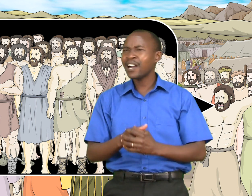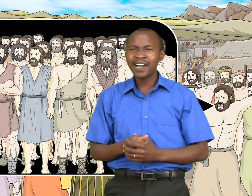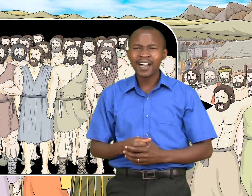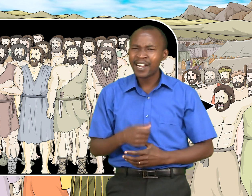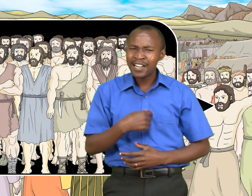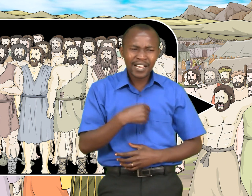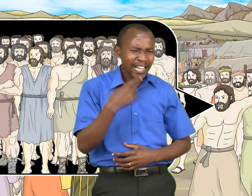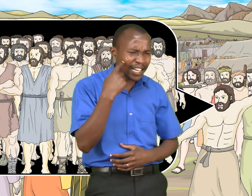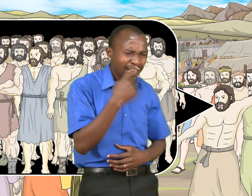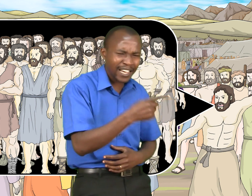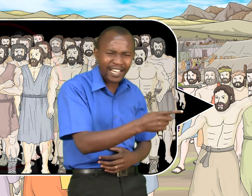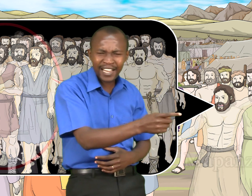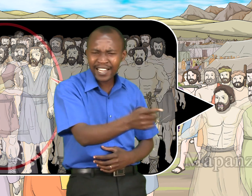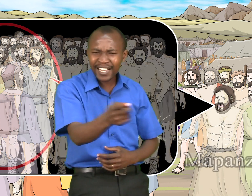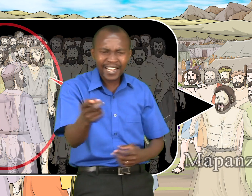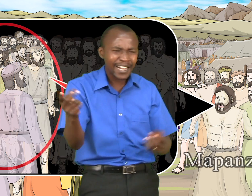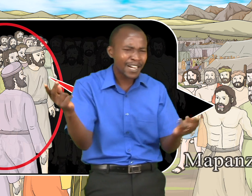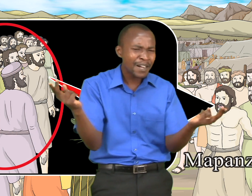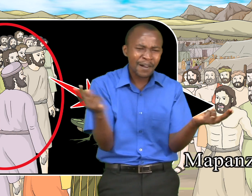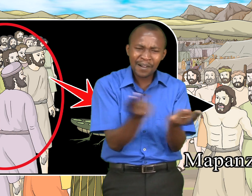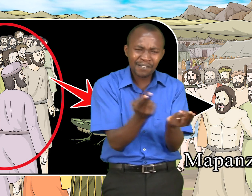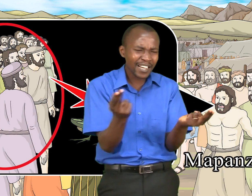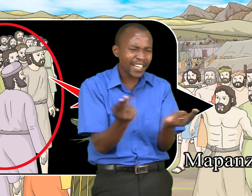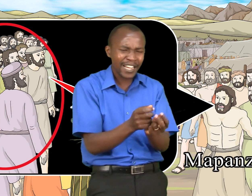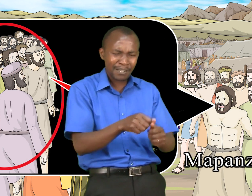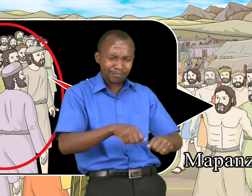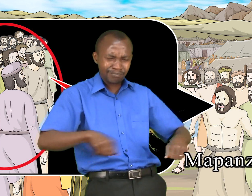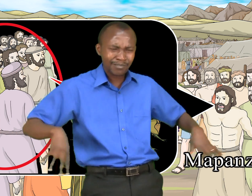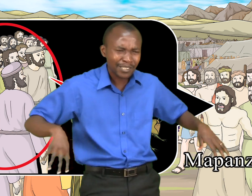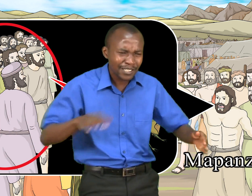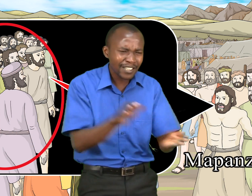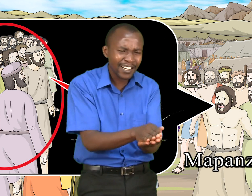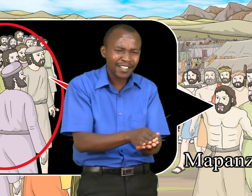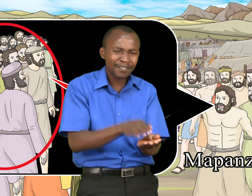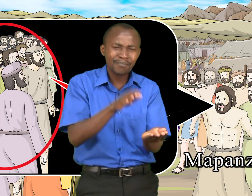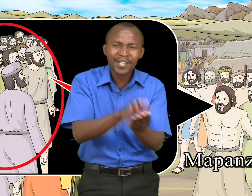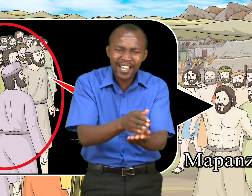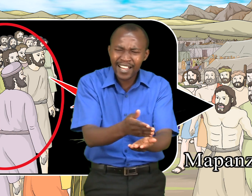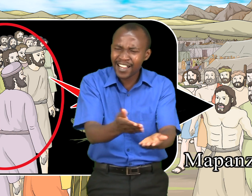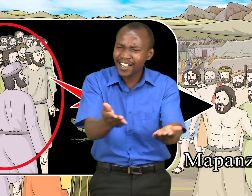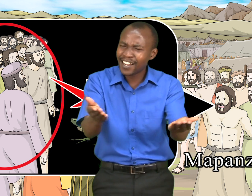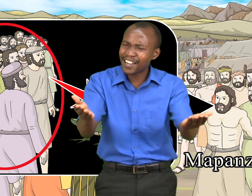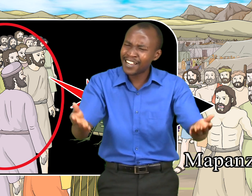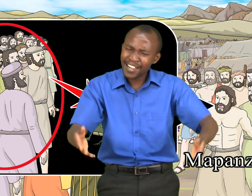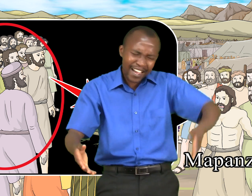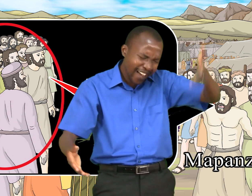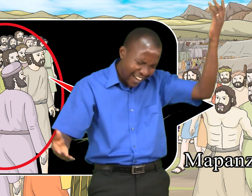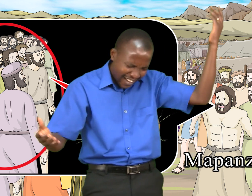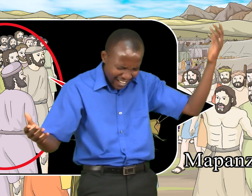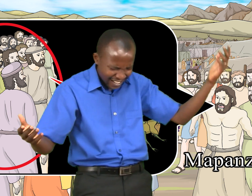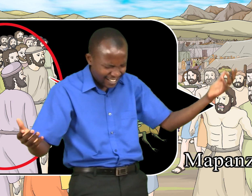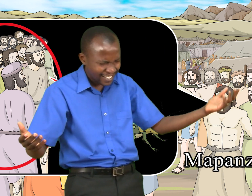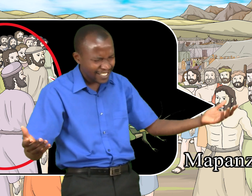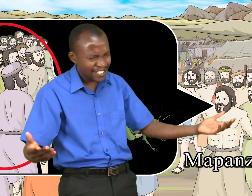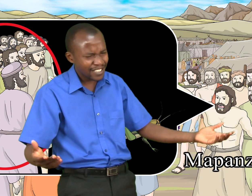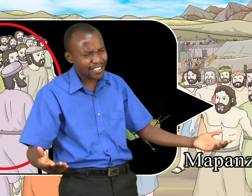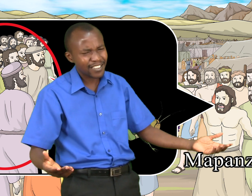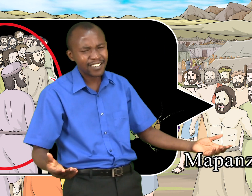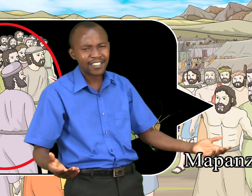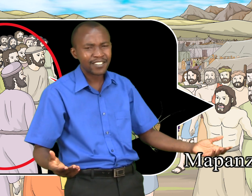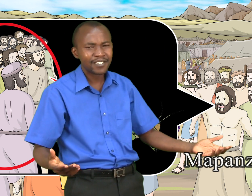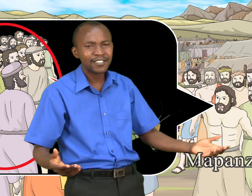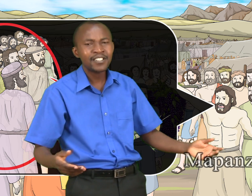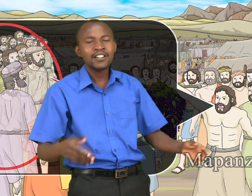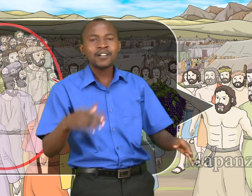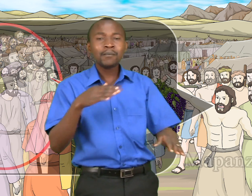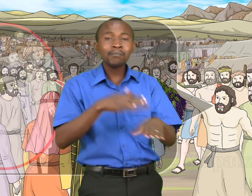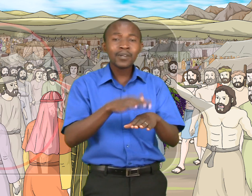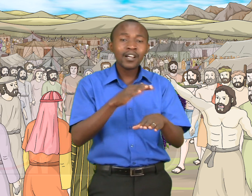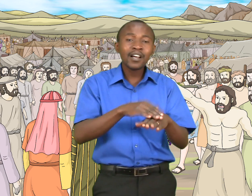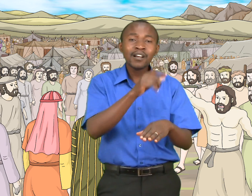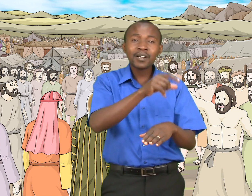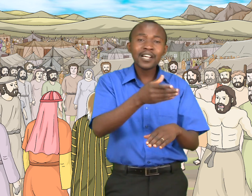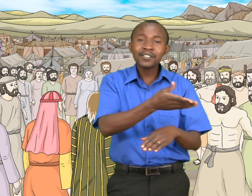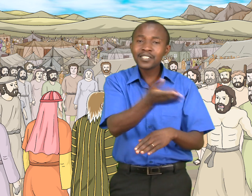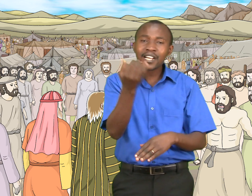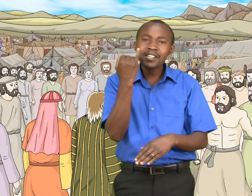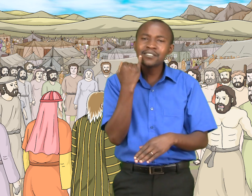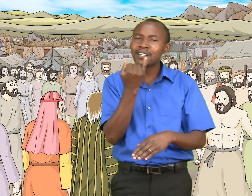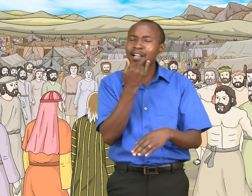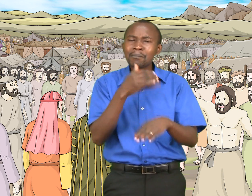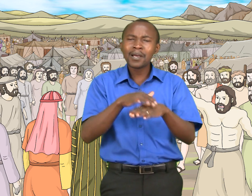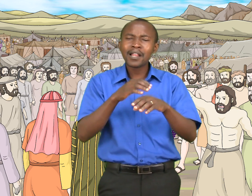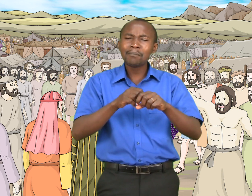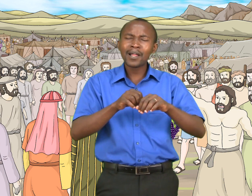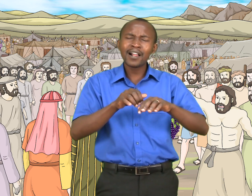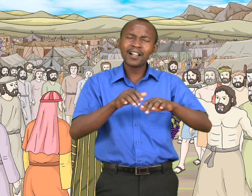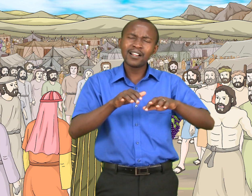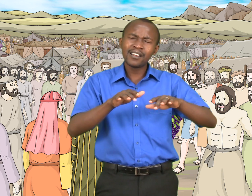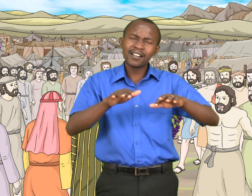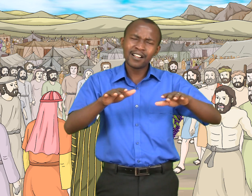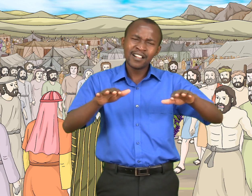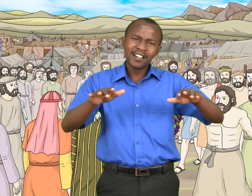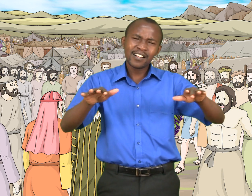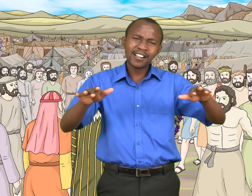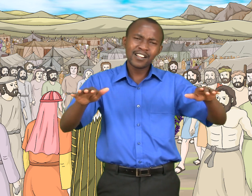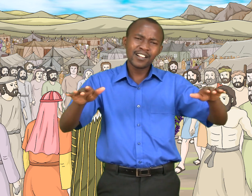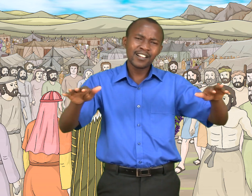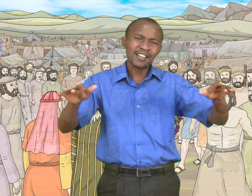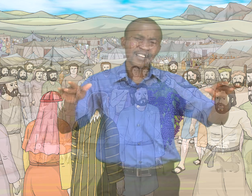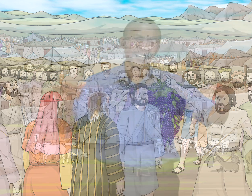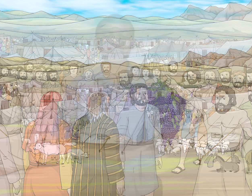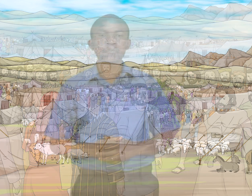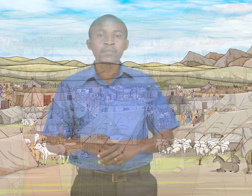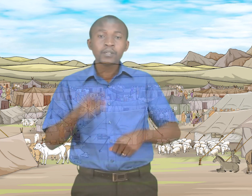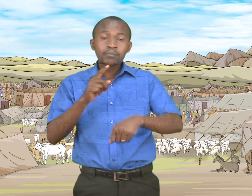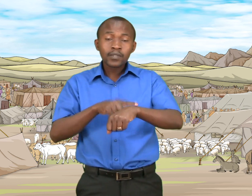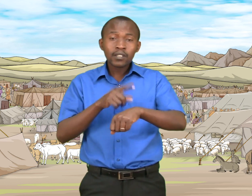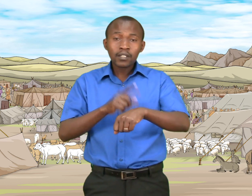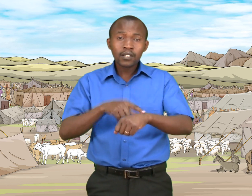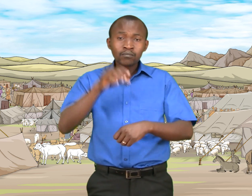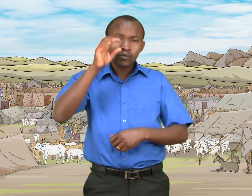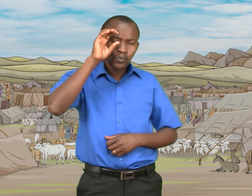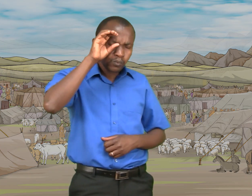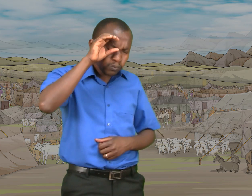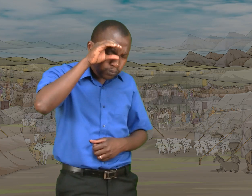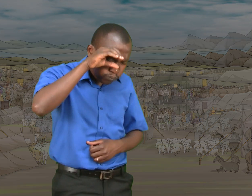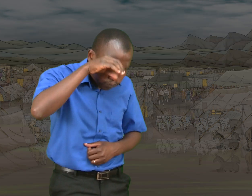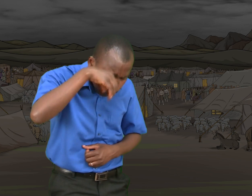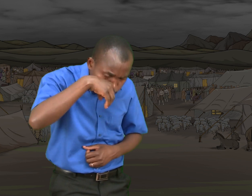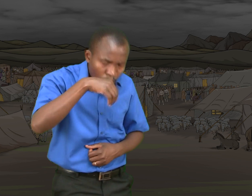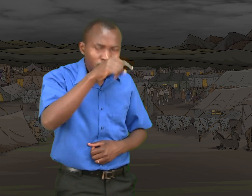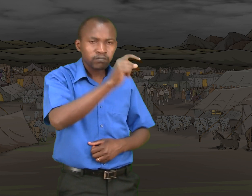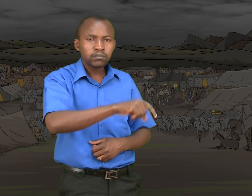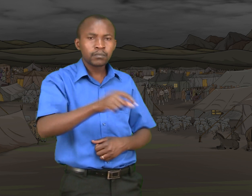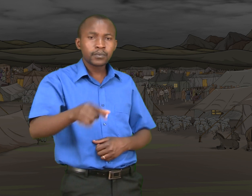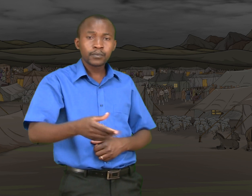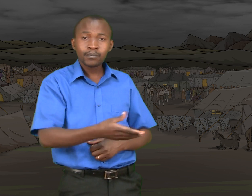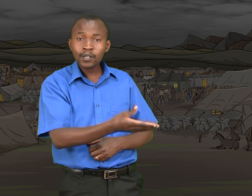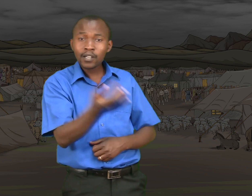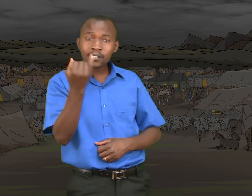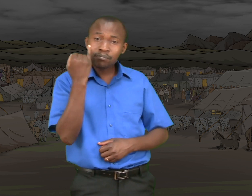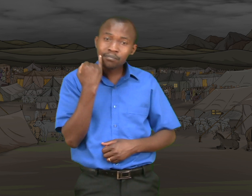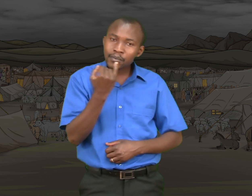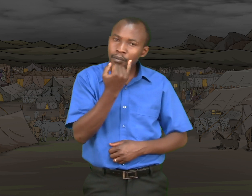We seemed like grasshoppers in our own sight, and we must have seemed the same to them!”